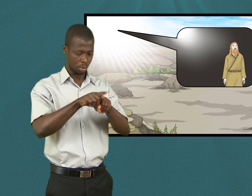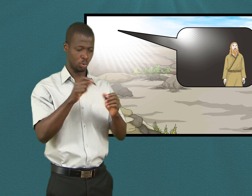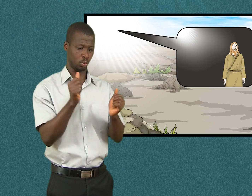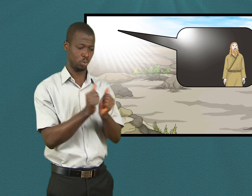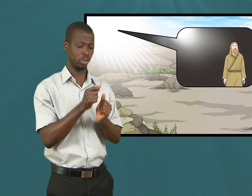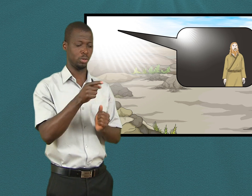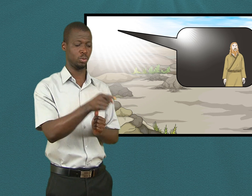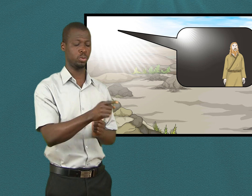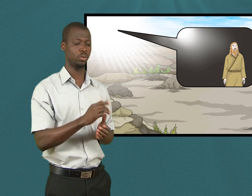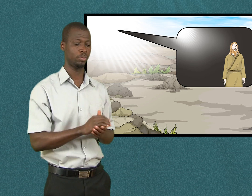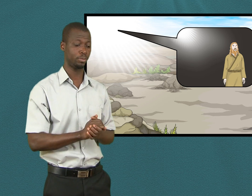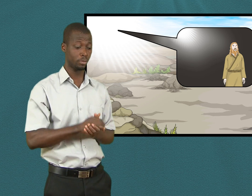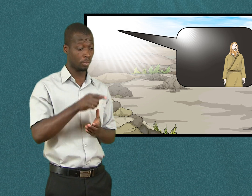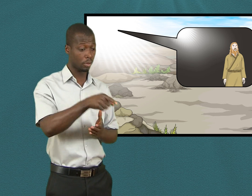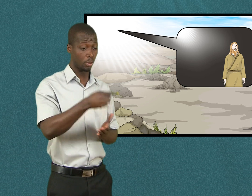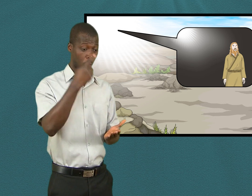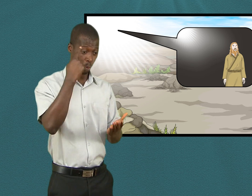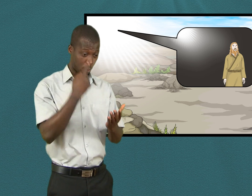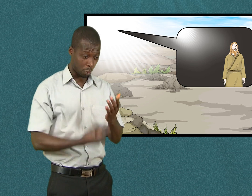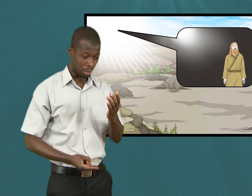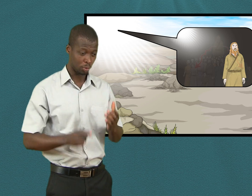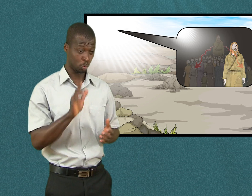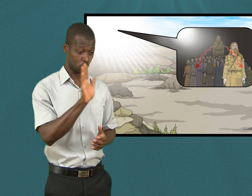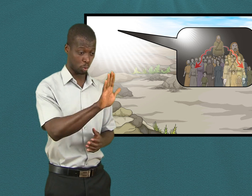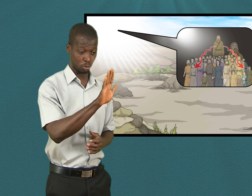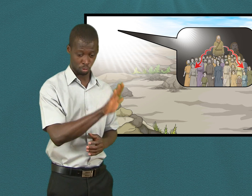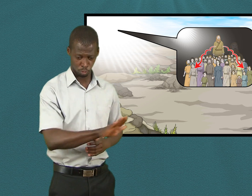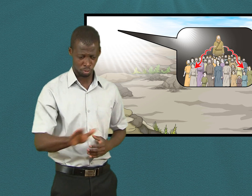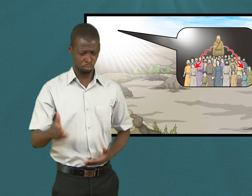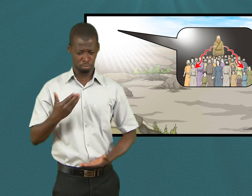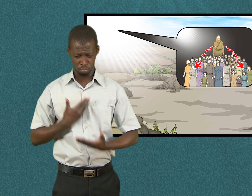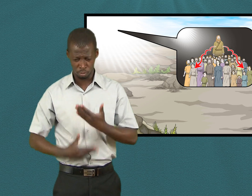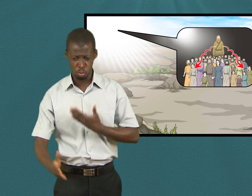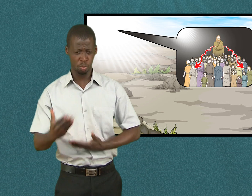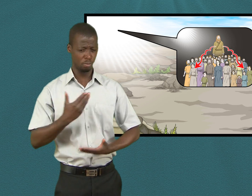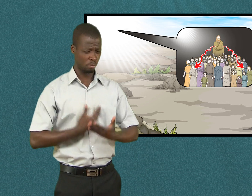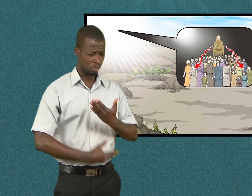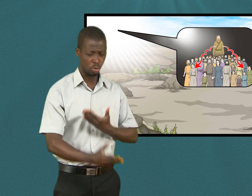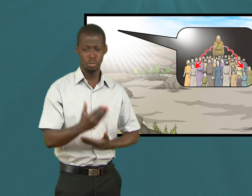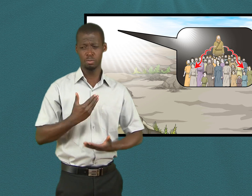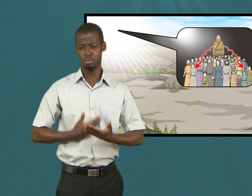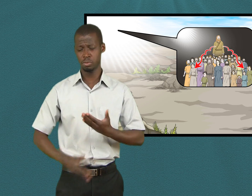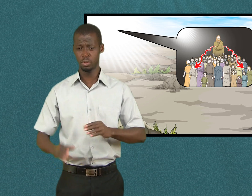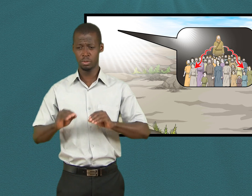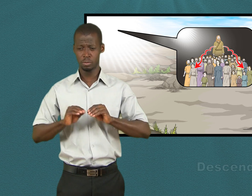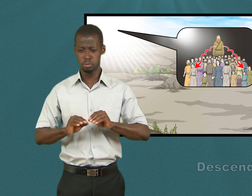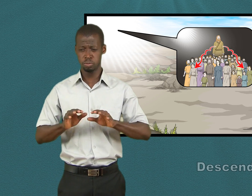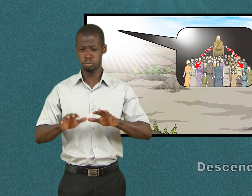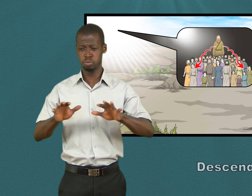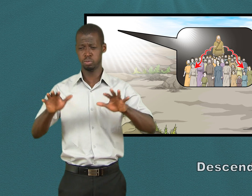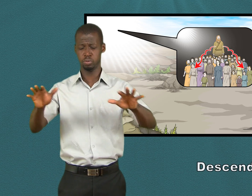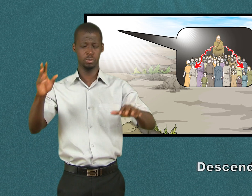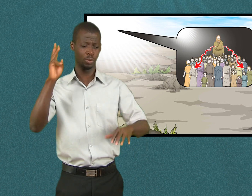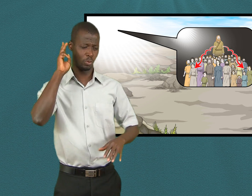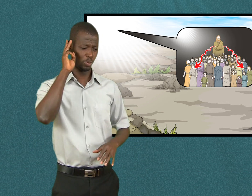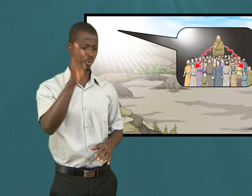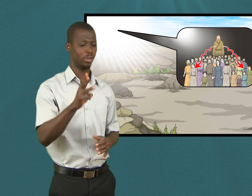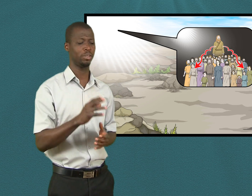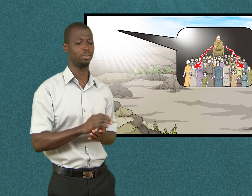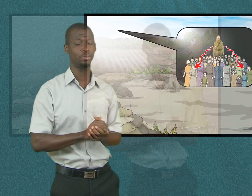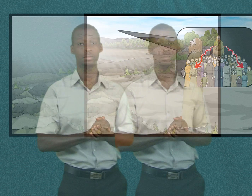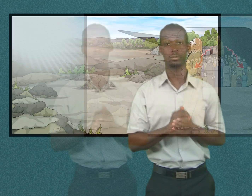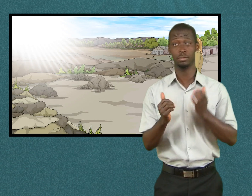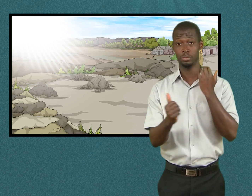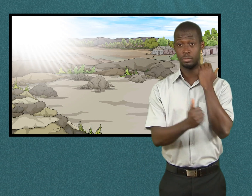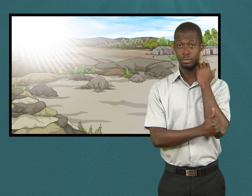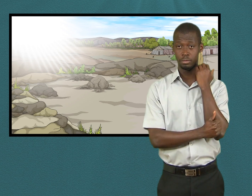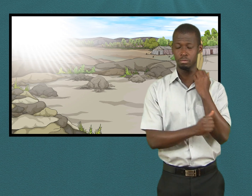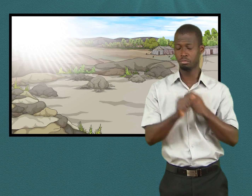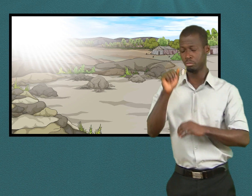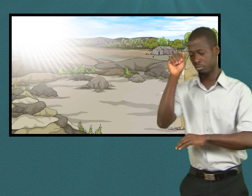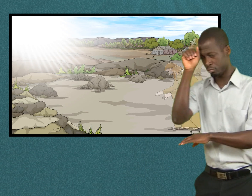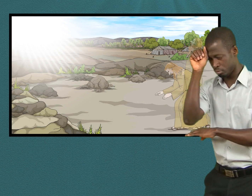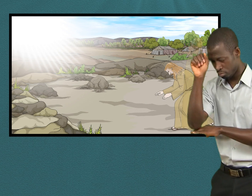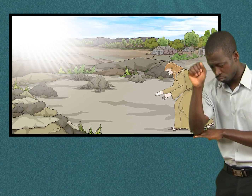I will establish My covenant between Me and you, and I will multiply you exceedingly.”